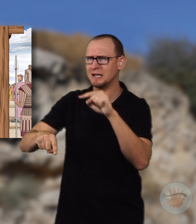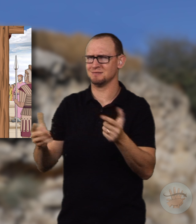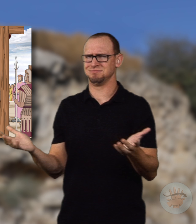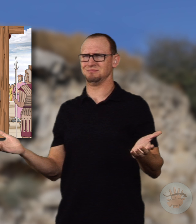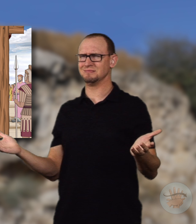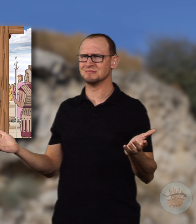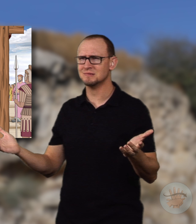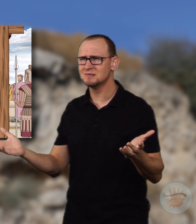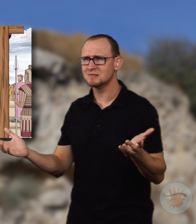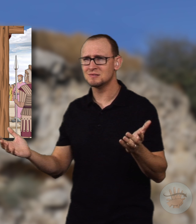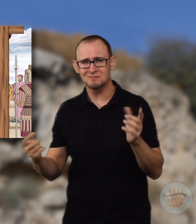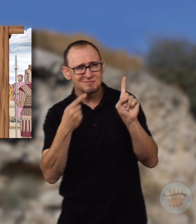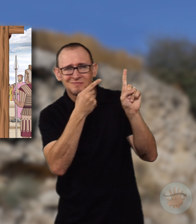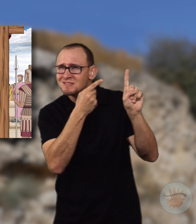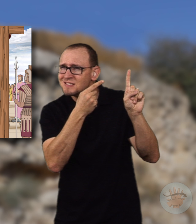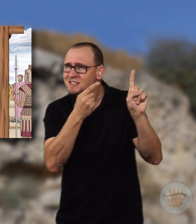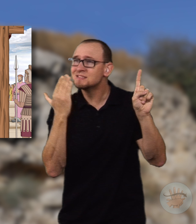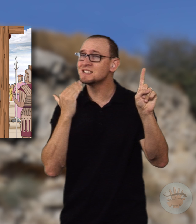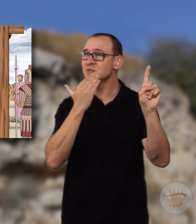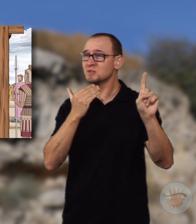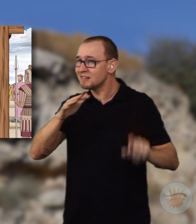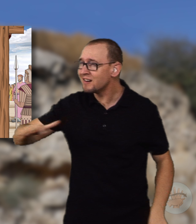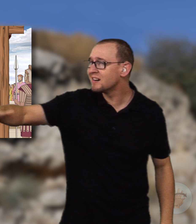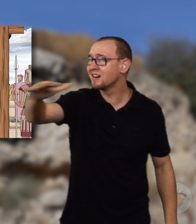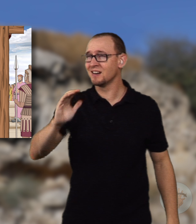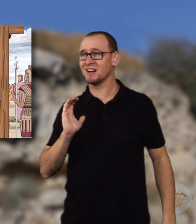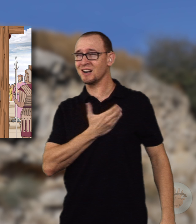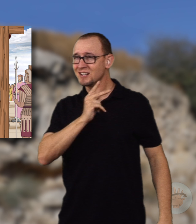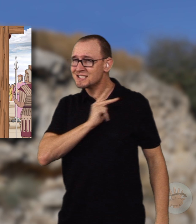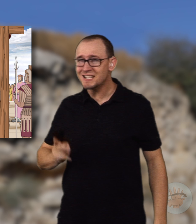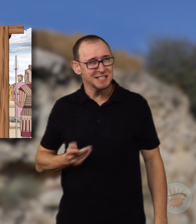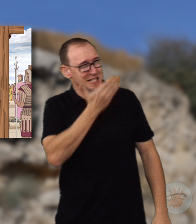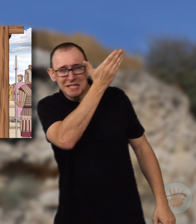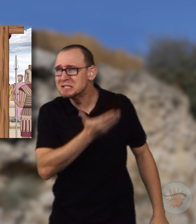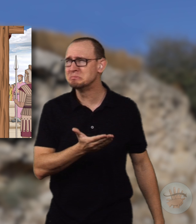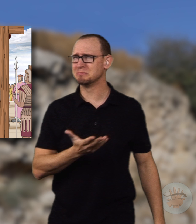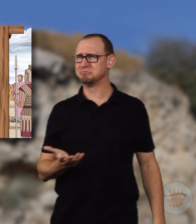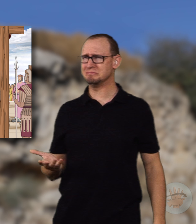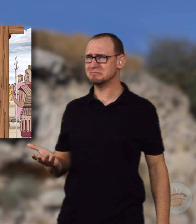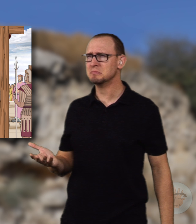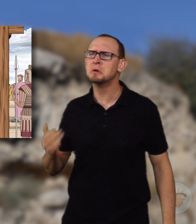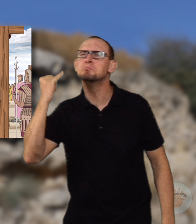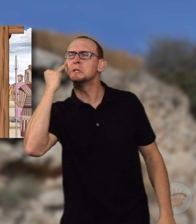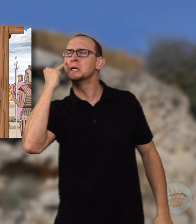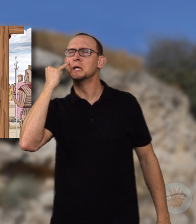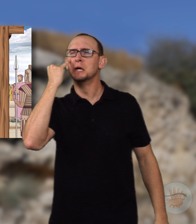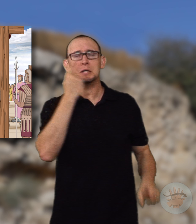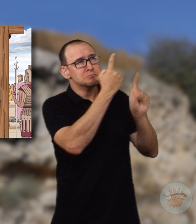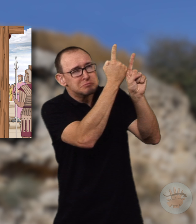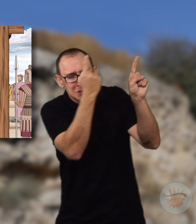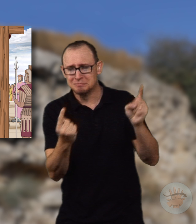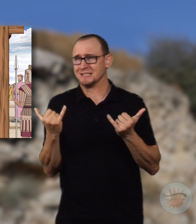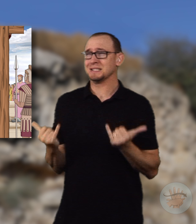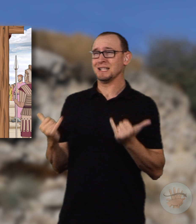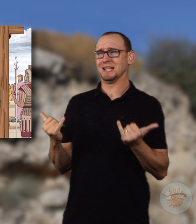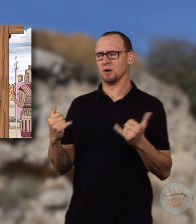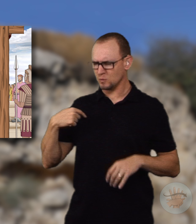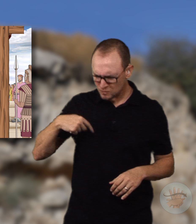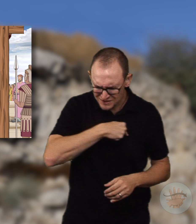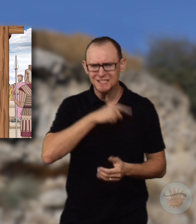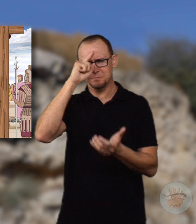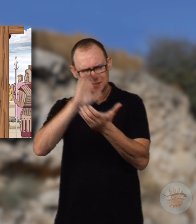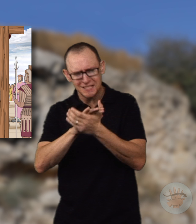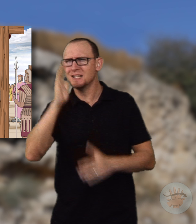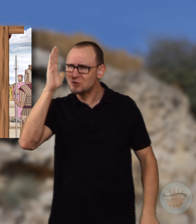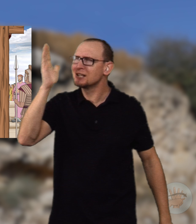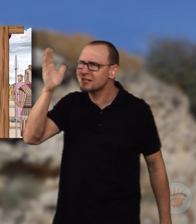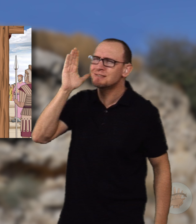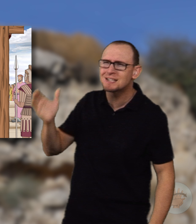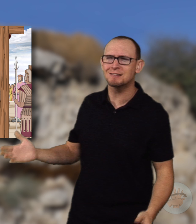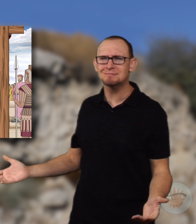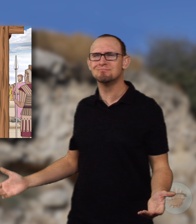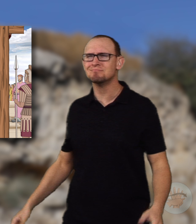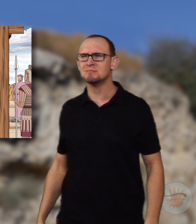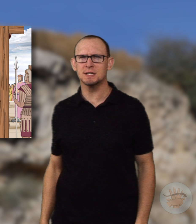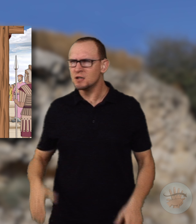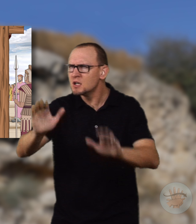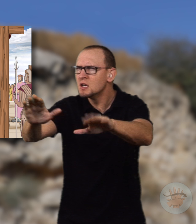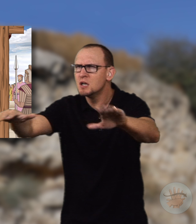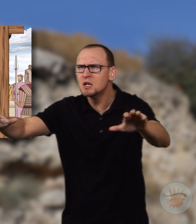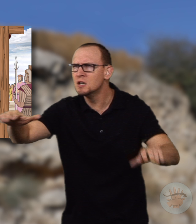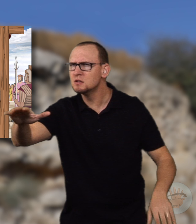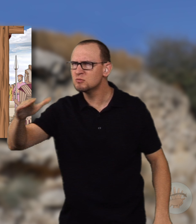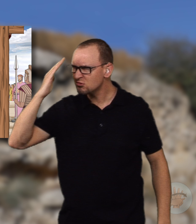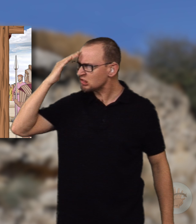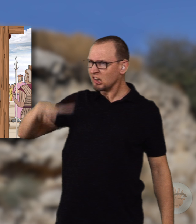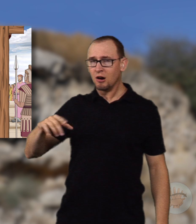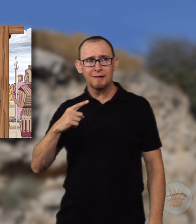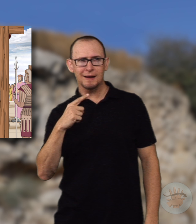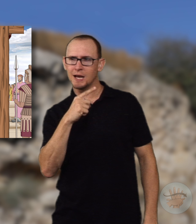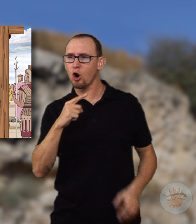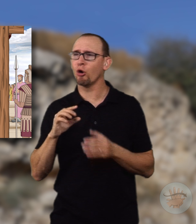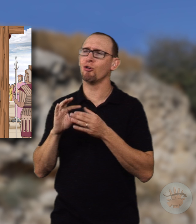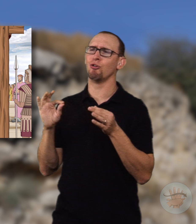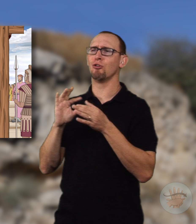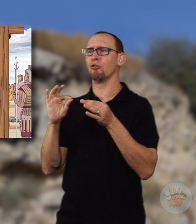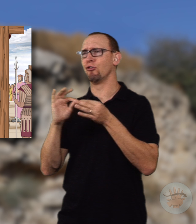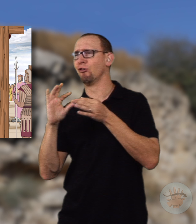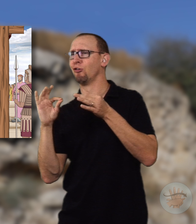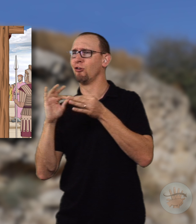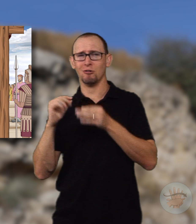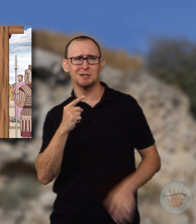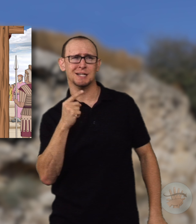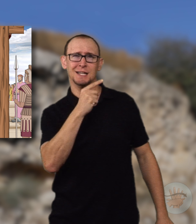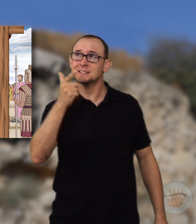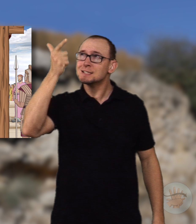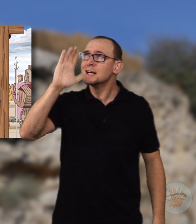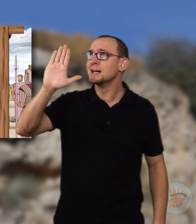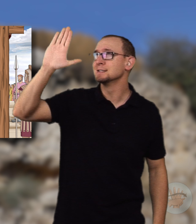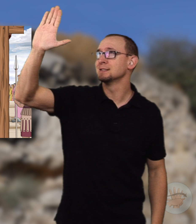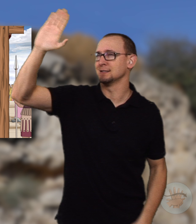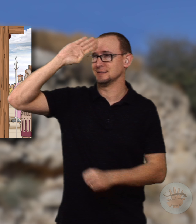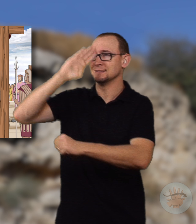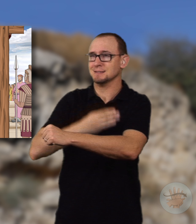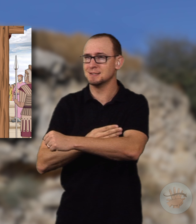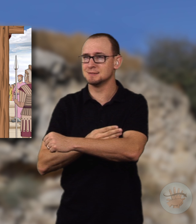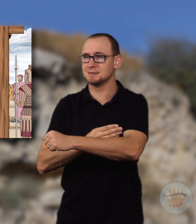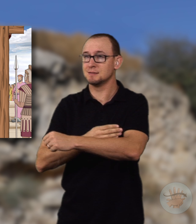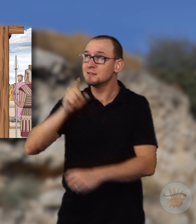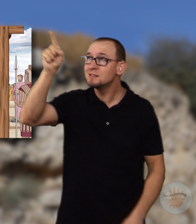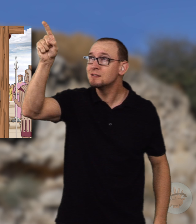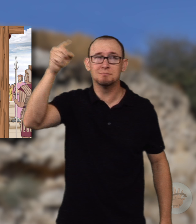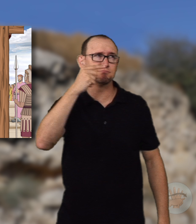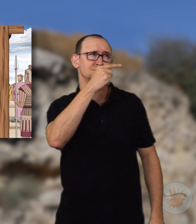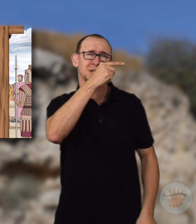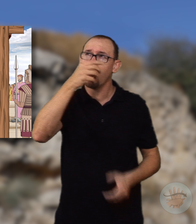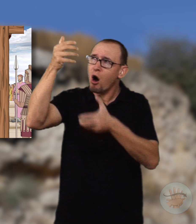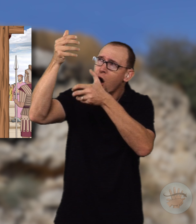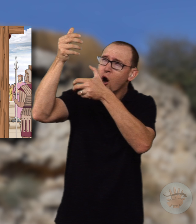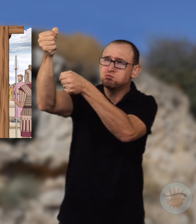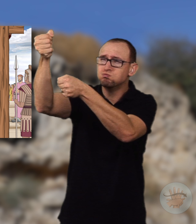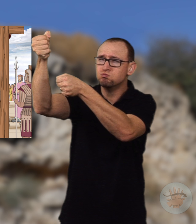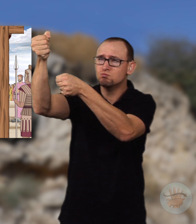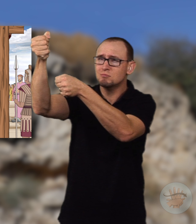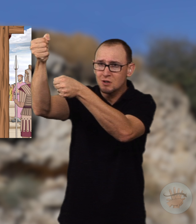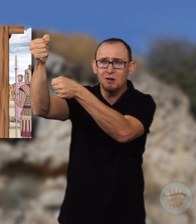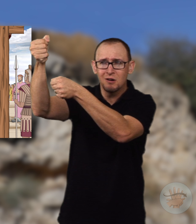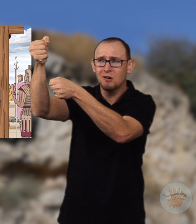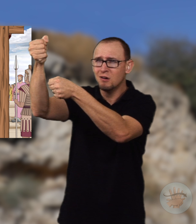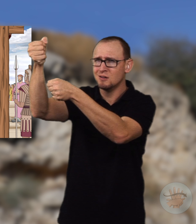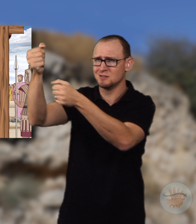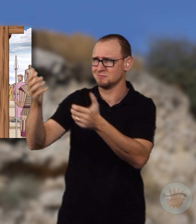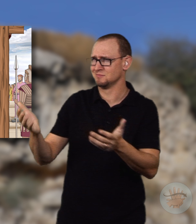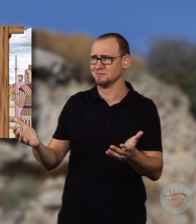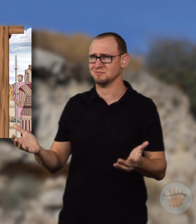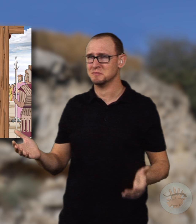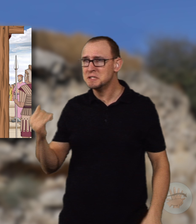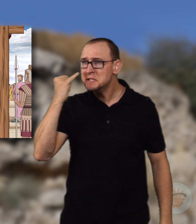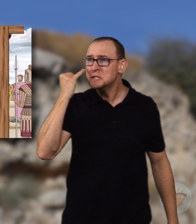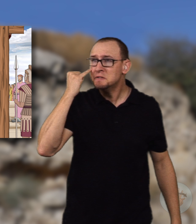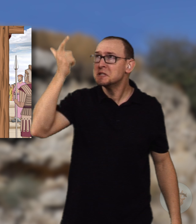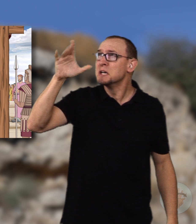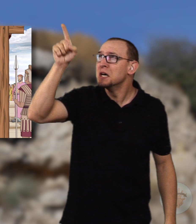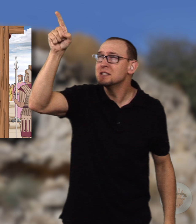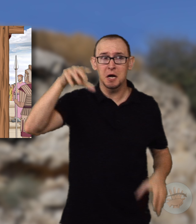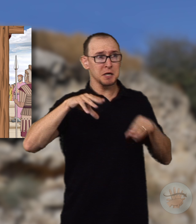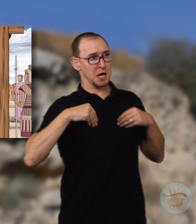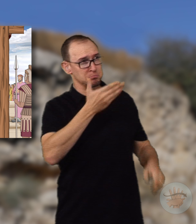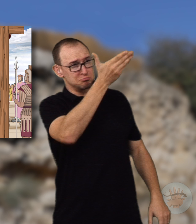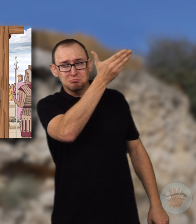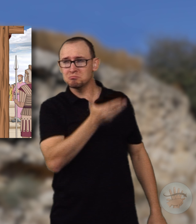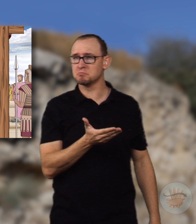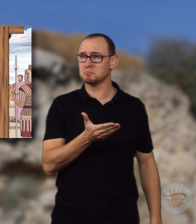He is the King of Israel! Let Him come down now from the cross, and we will believe in Him. He trusts in God.